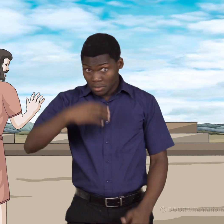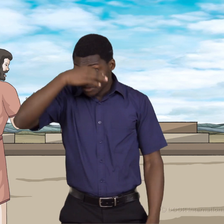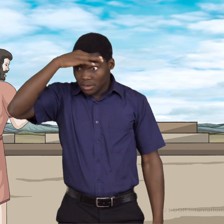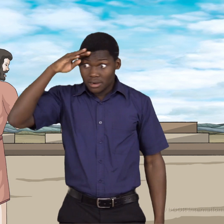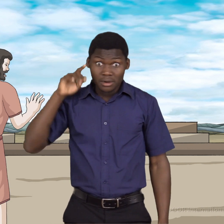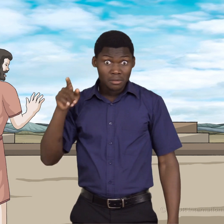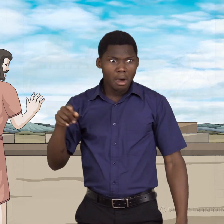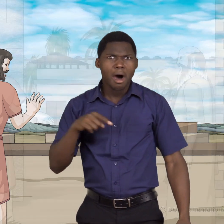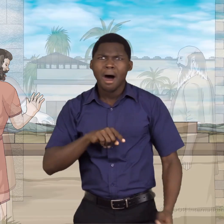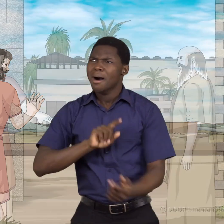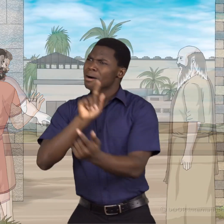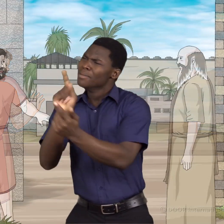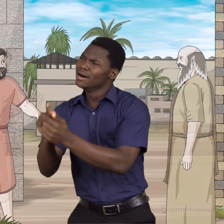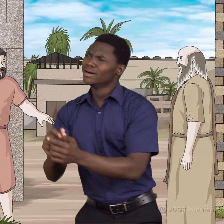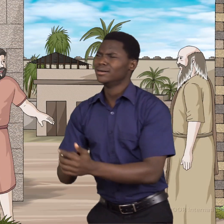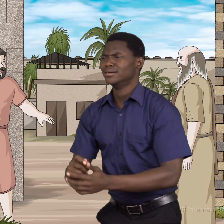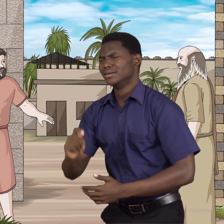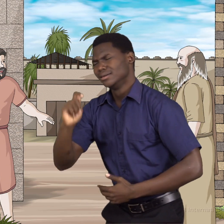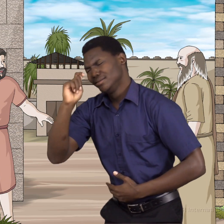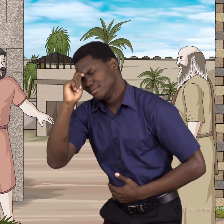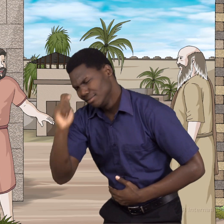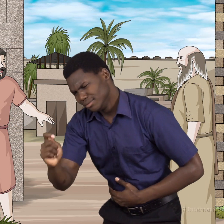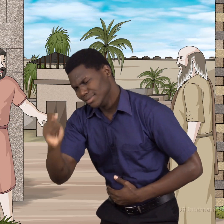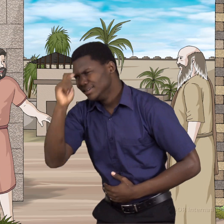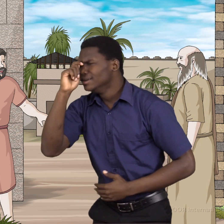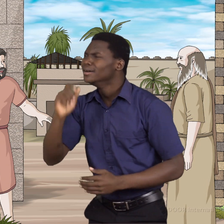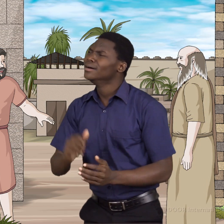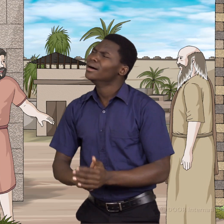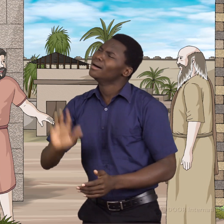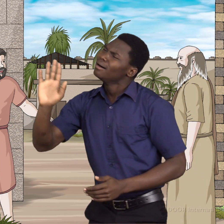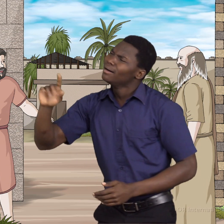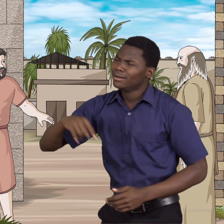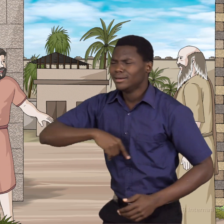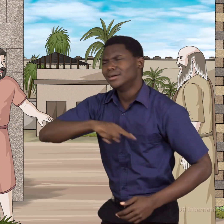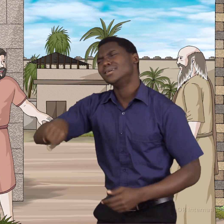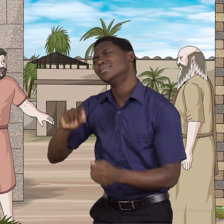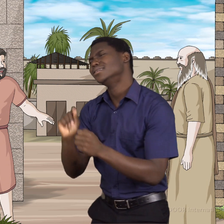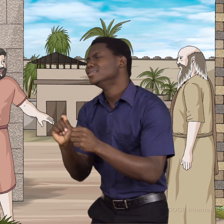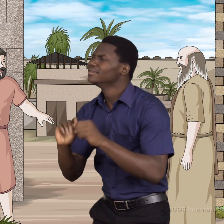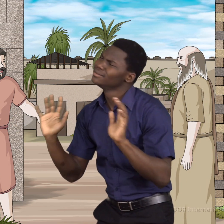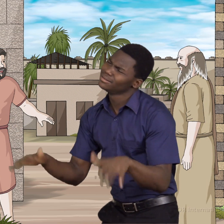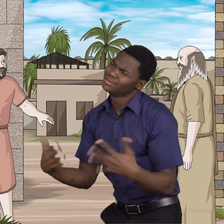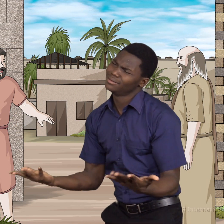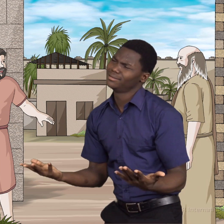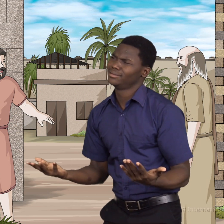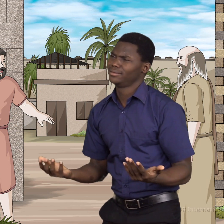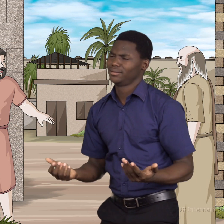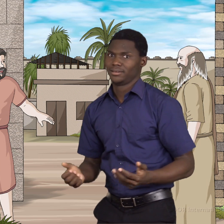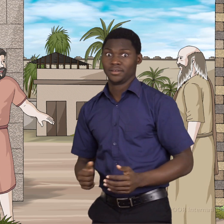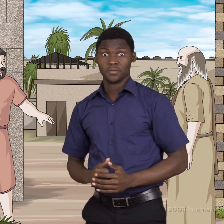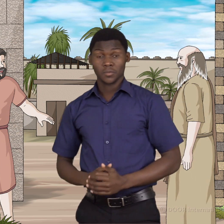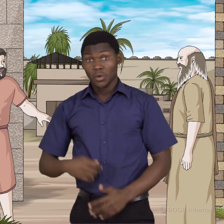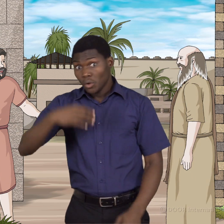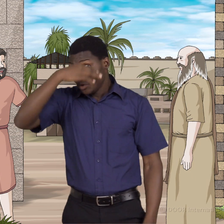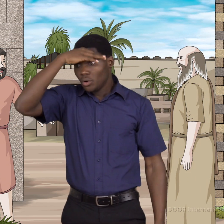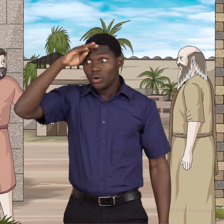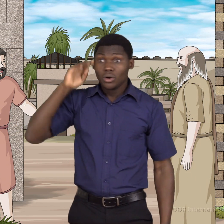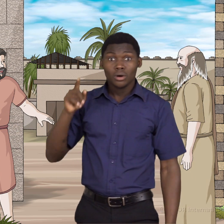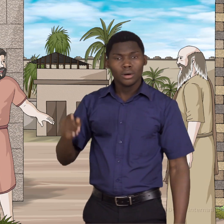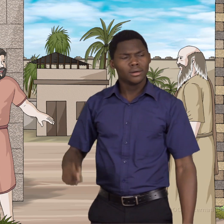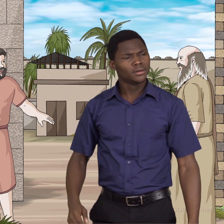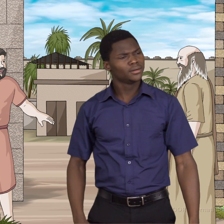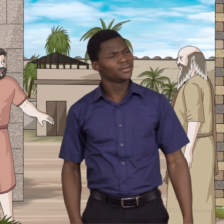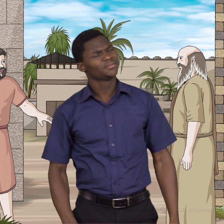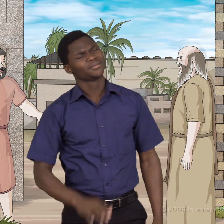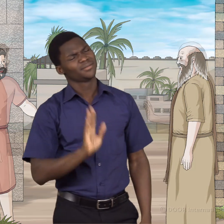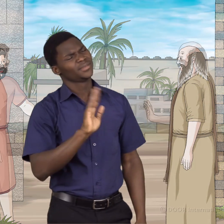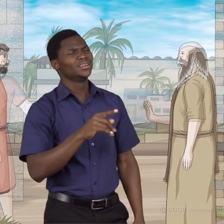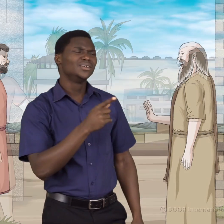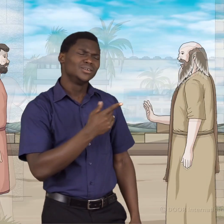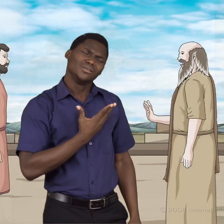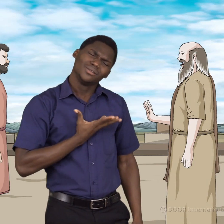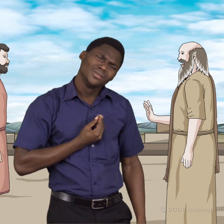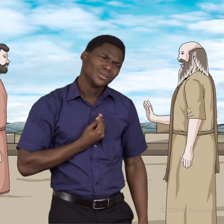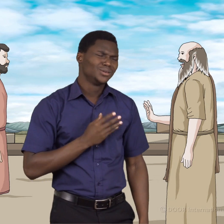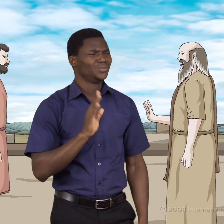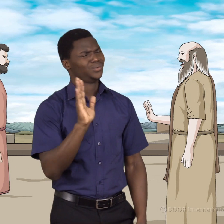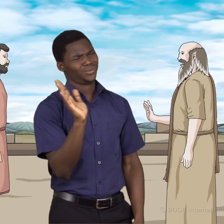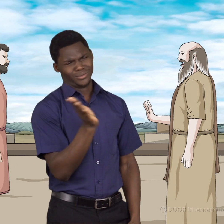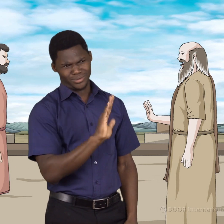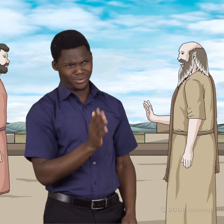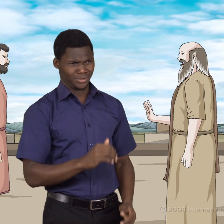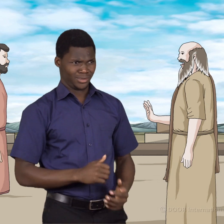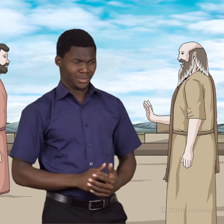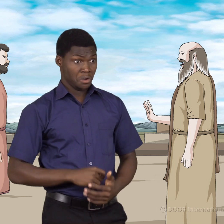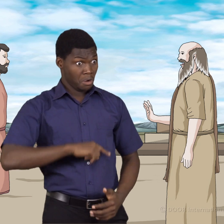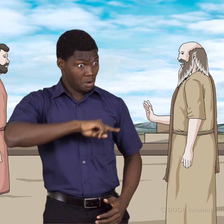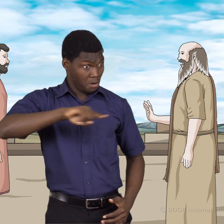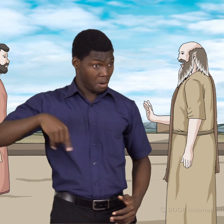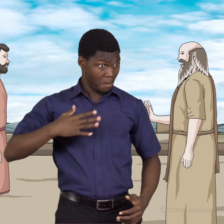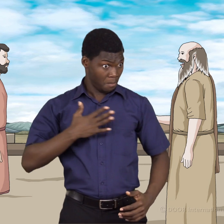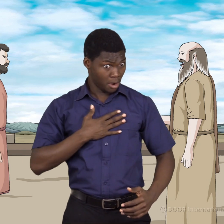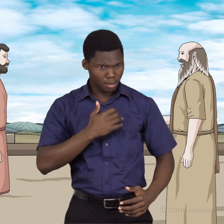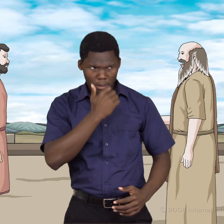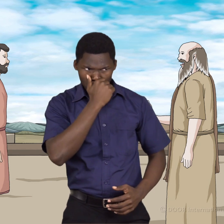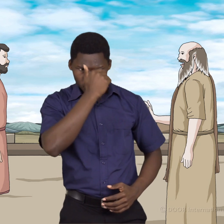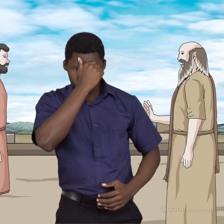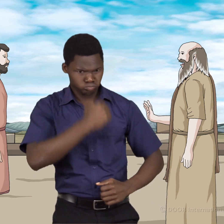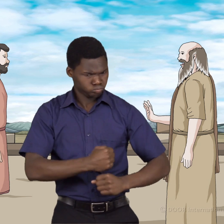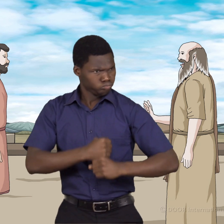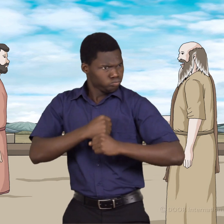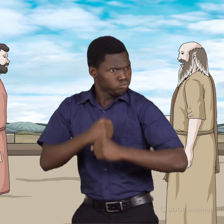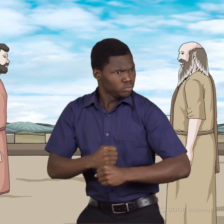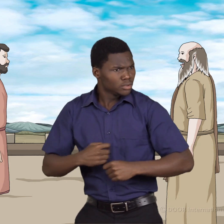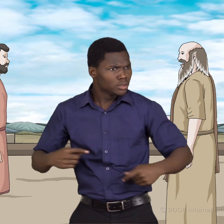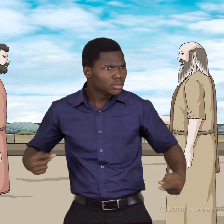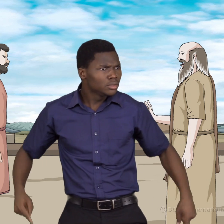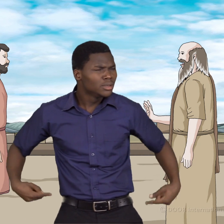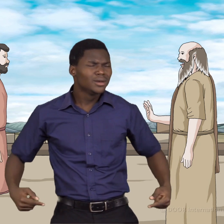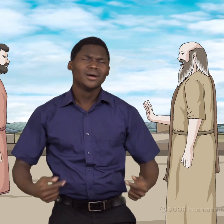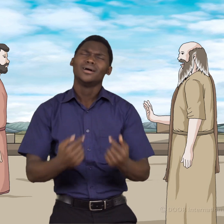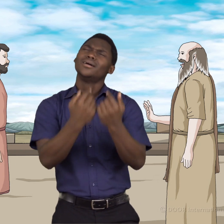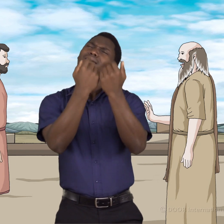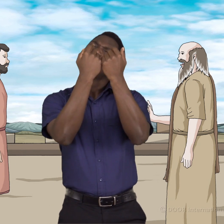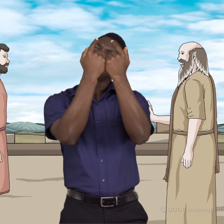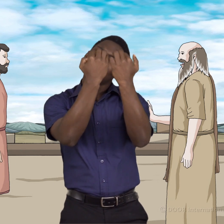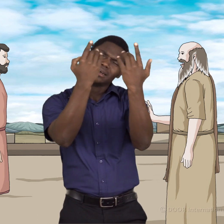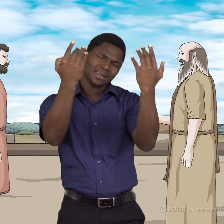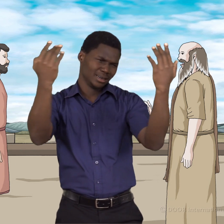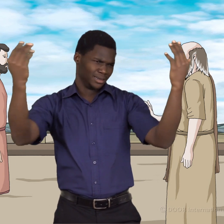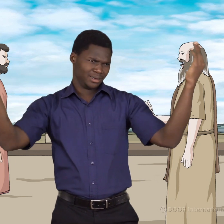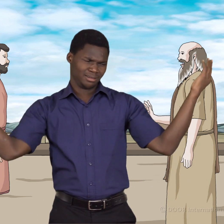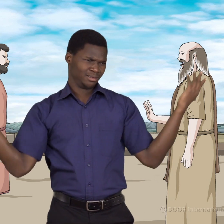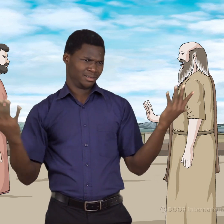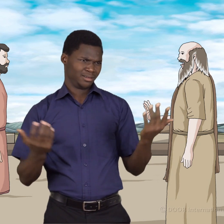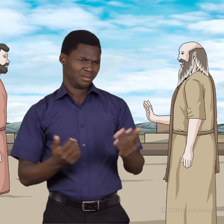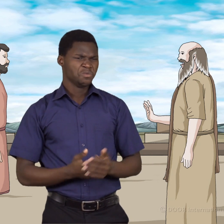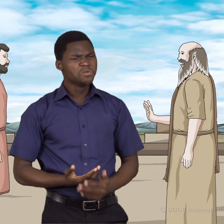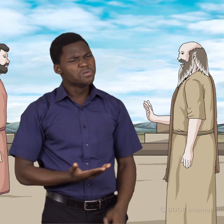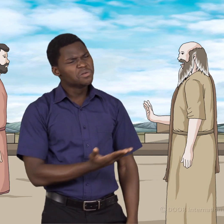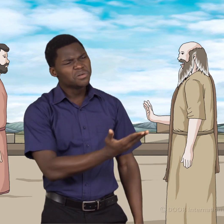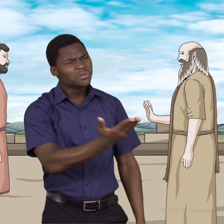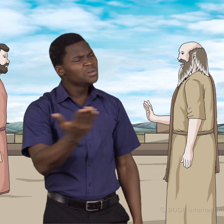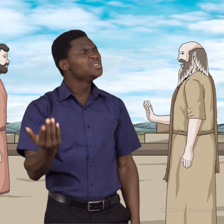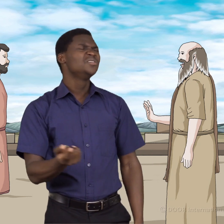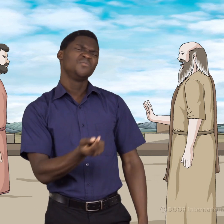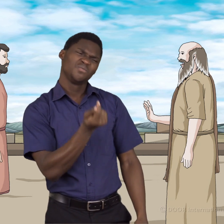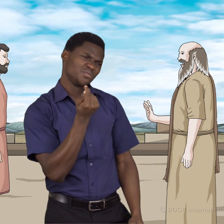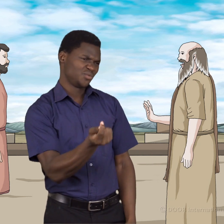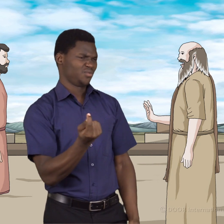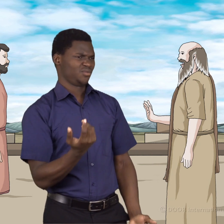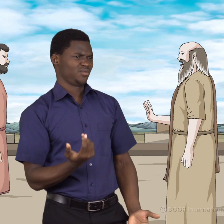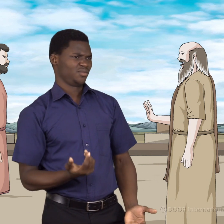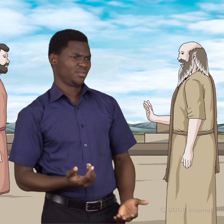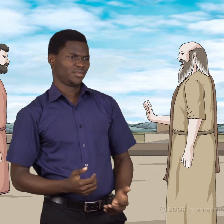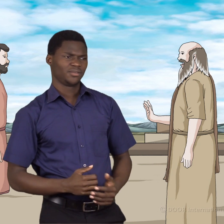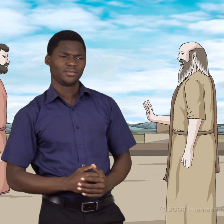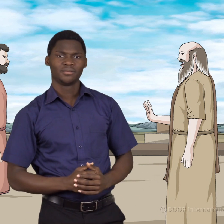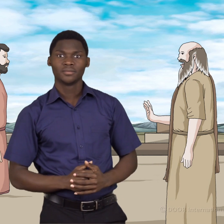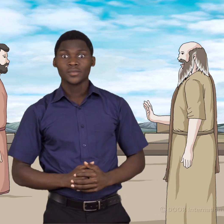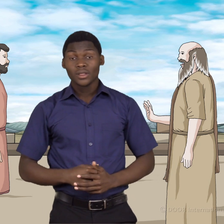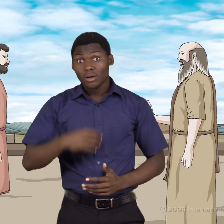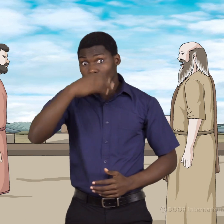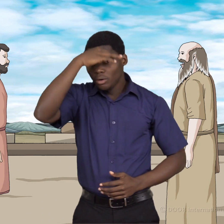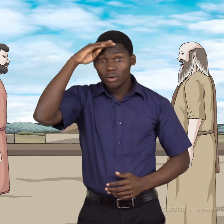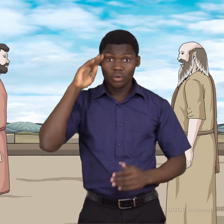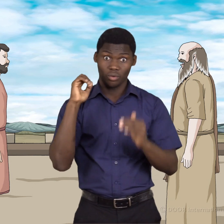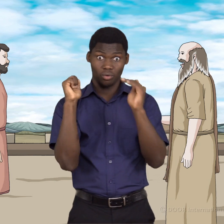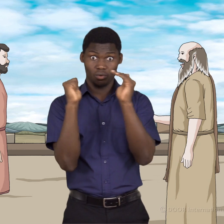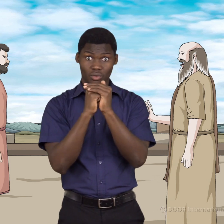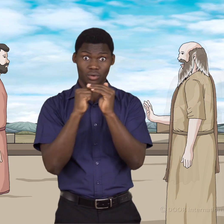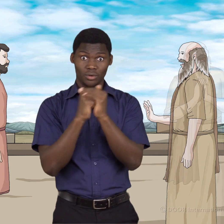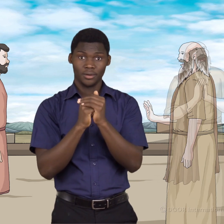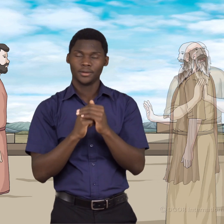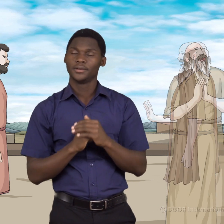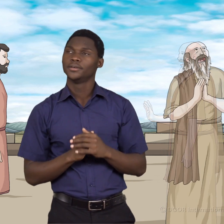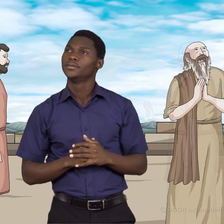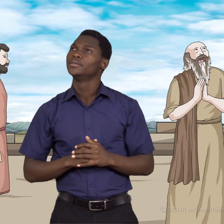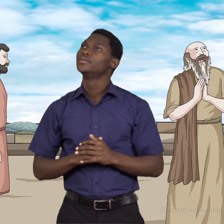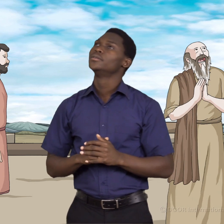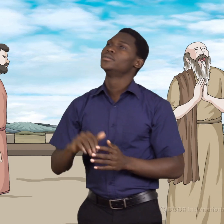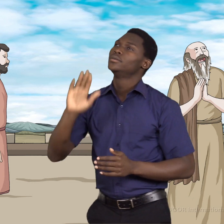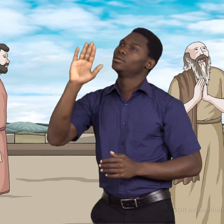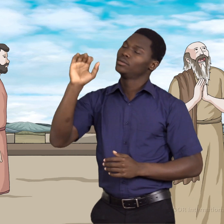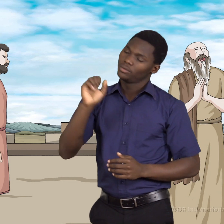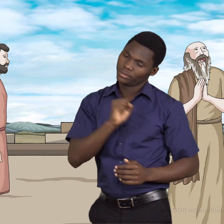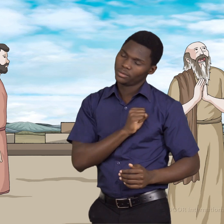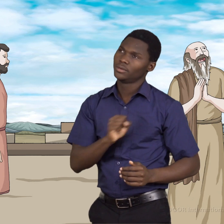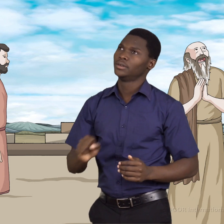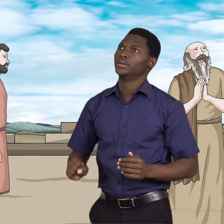So he asked Elisha, “Oh, my master, what are we to do?” “Do not be afraid,” Elisha answered, “for those who are with us are more than those who are with them.”